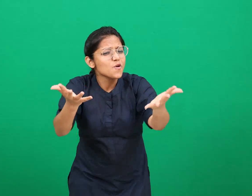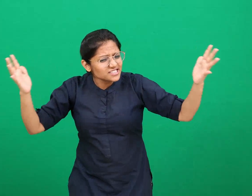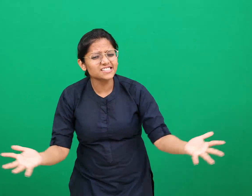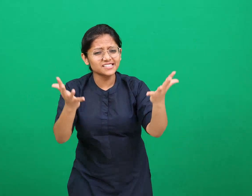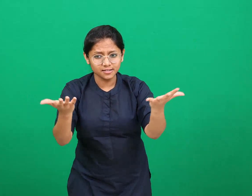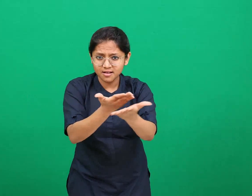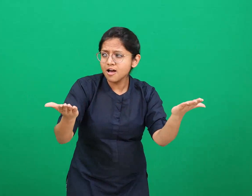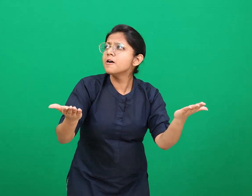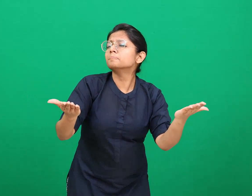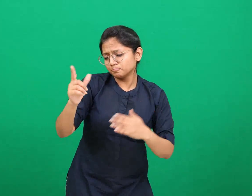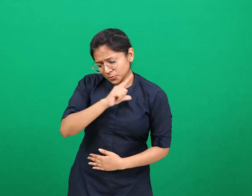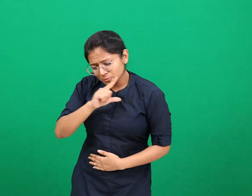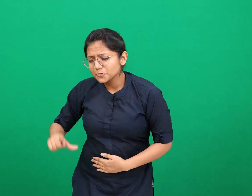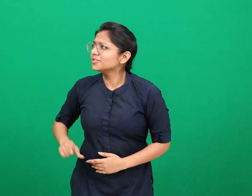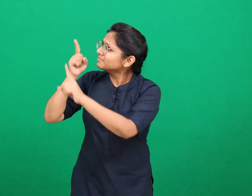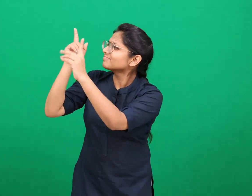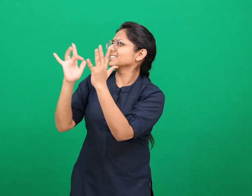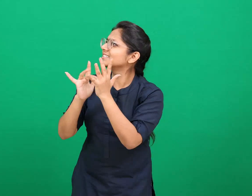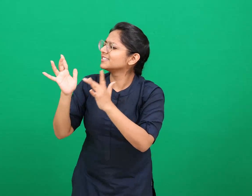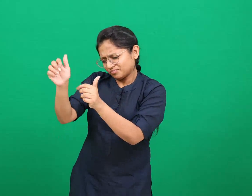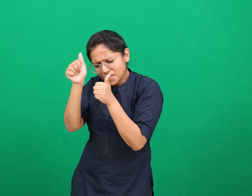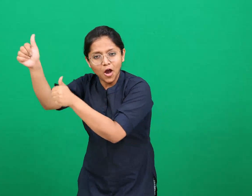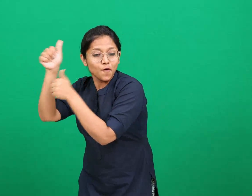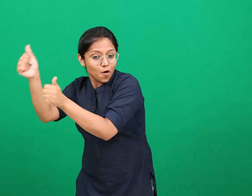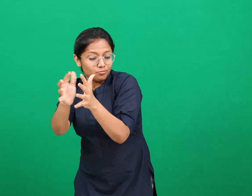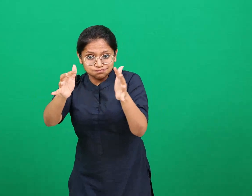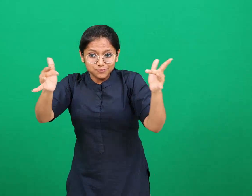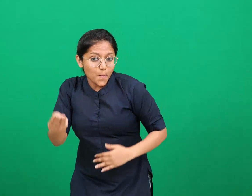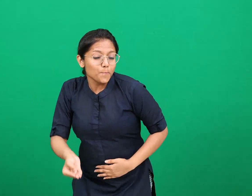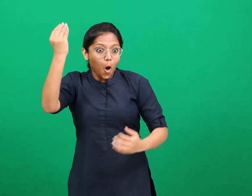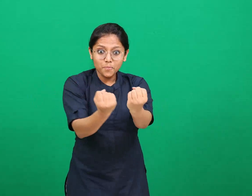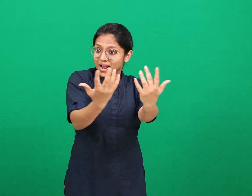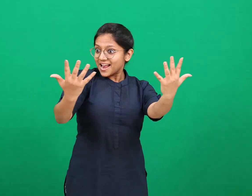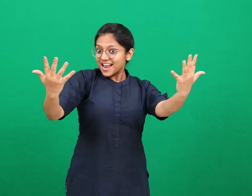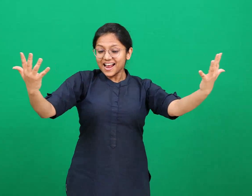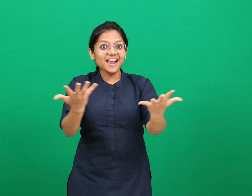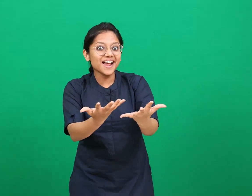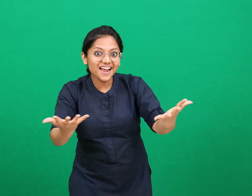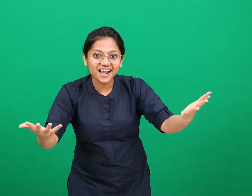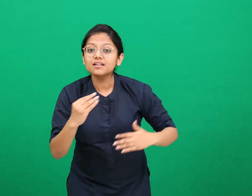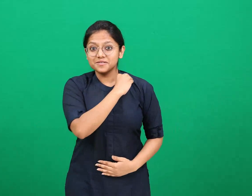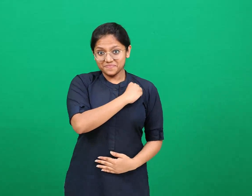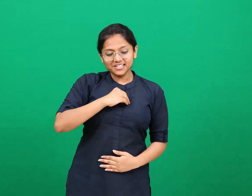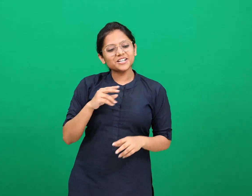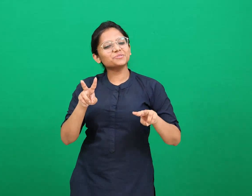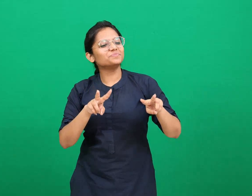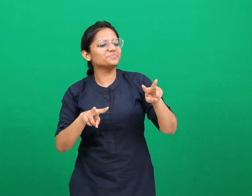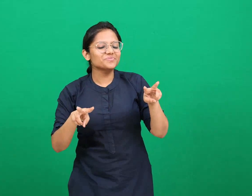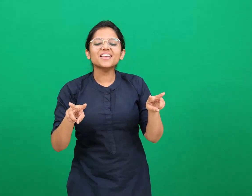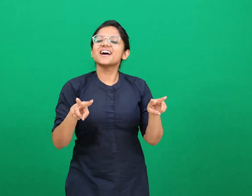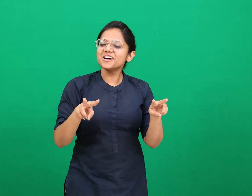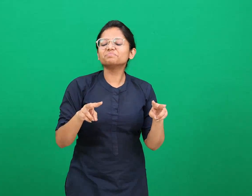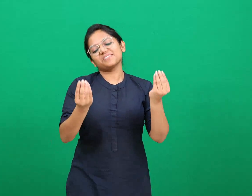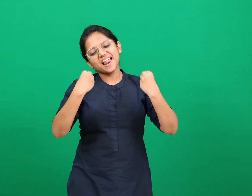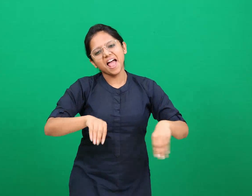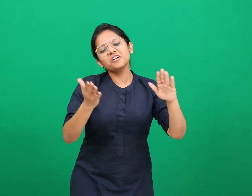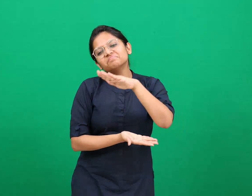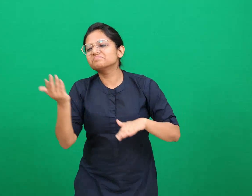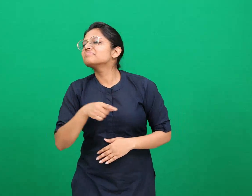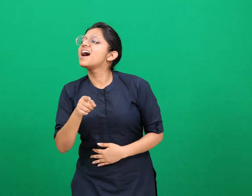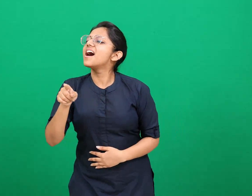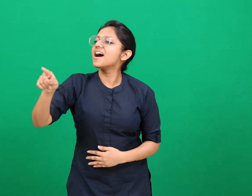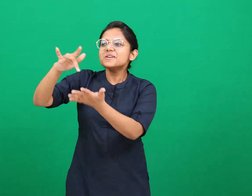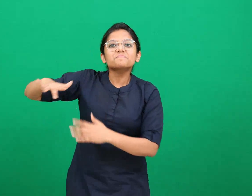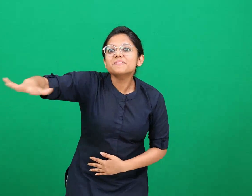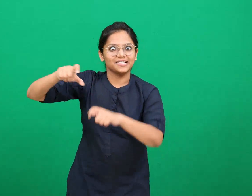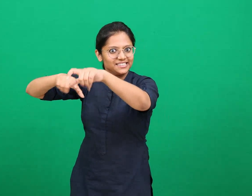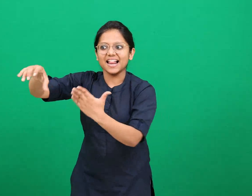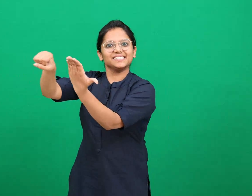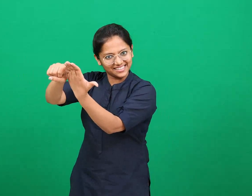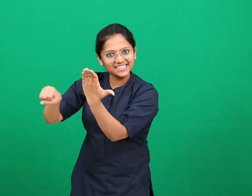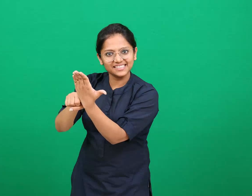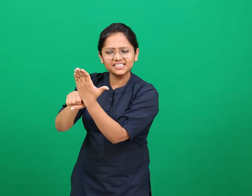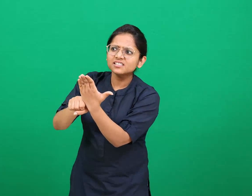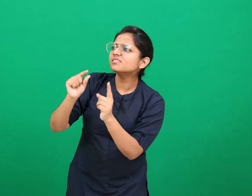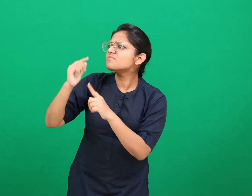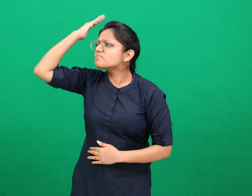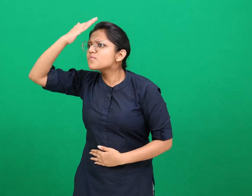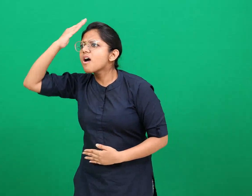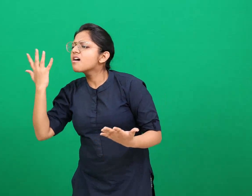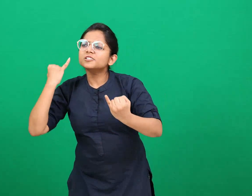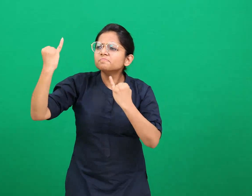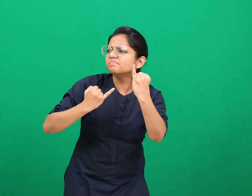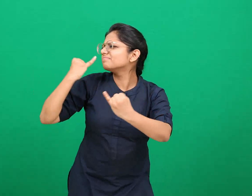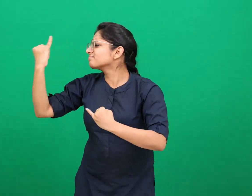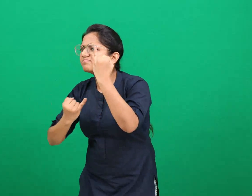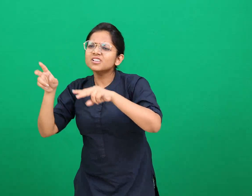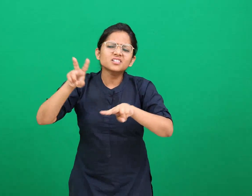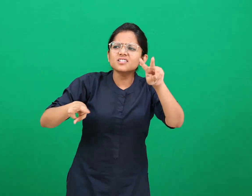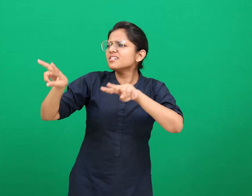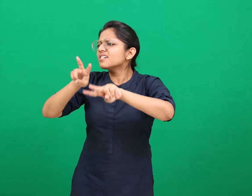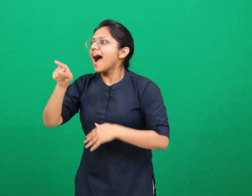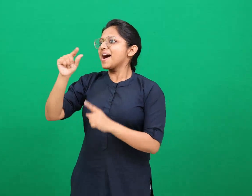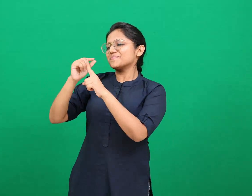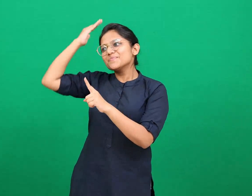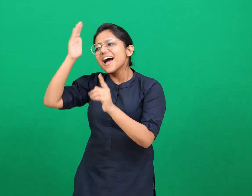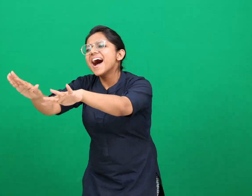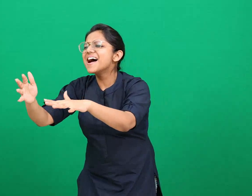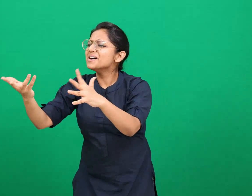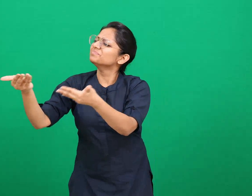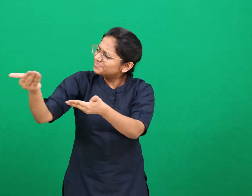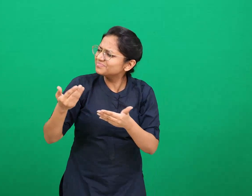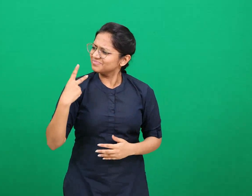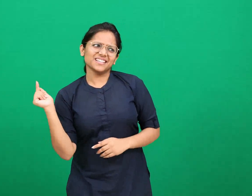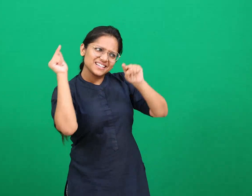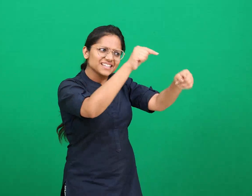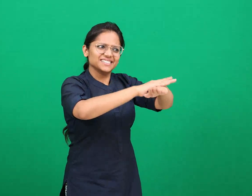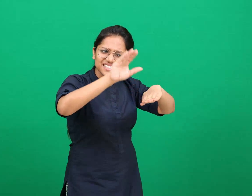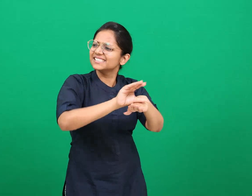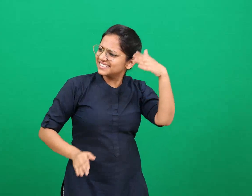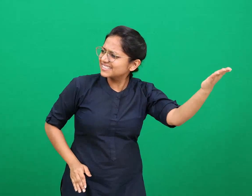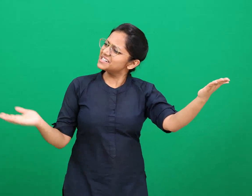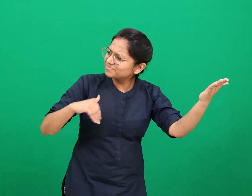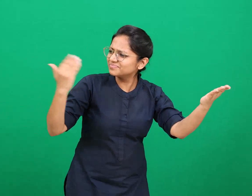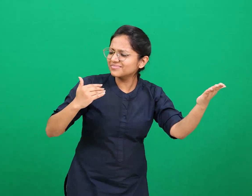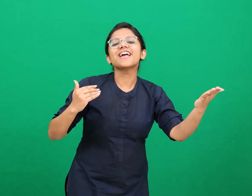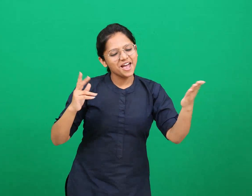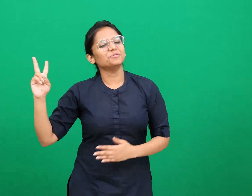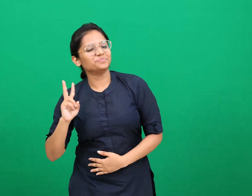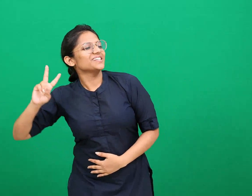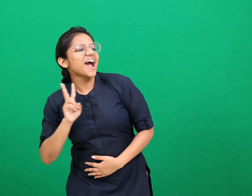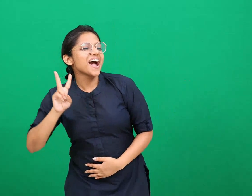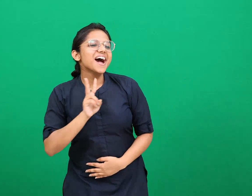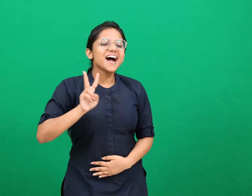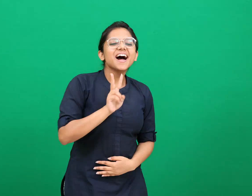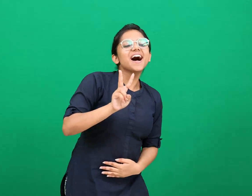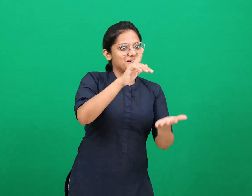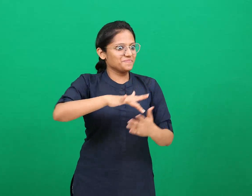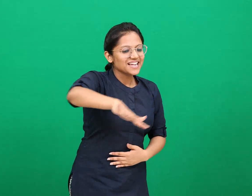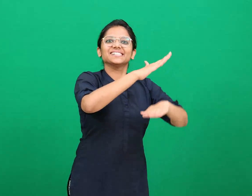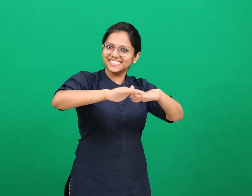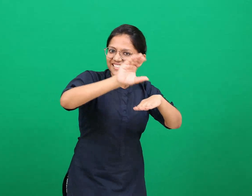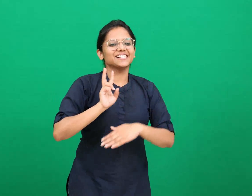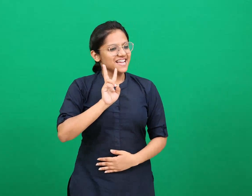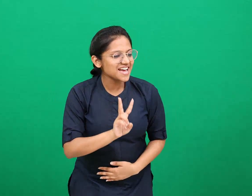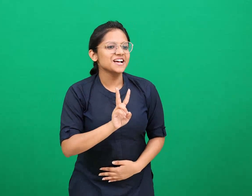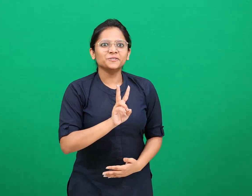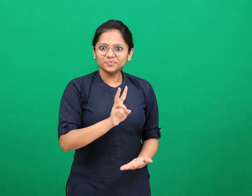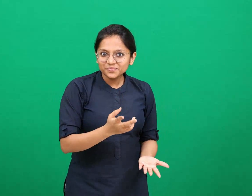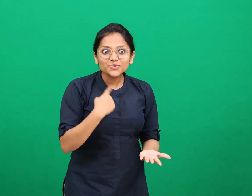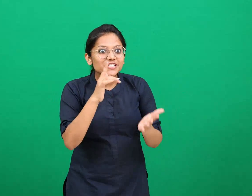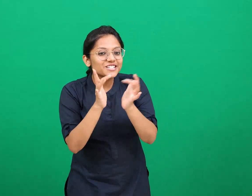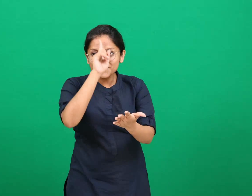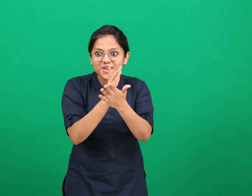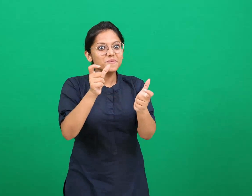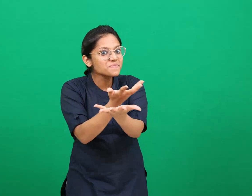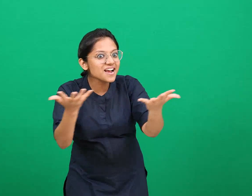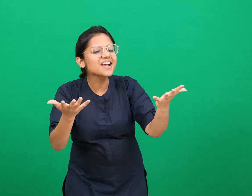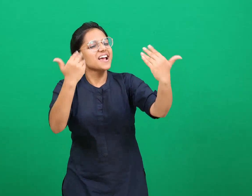Then Barnabas went to Tarsus to look for Saul, and when he found him, he brought him back to Antioch.